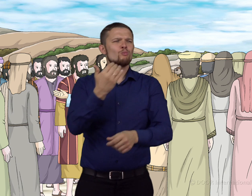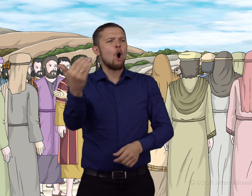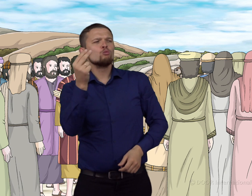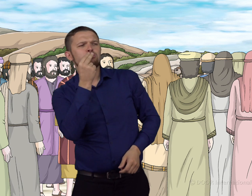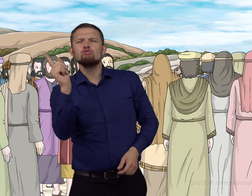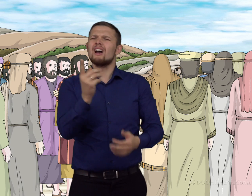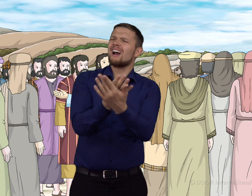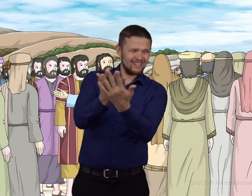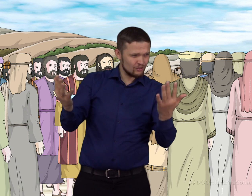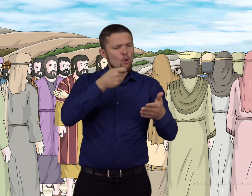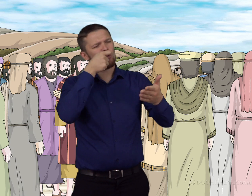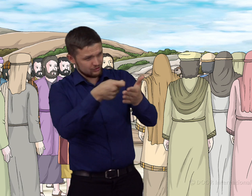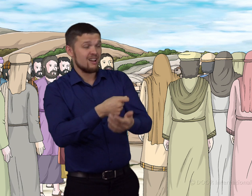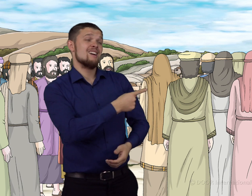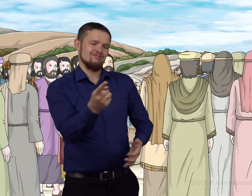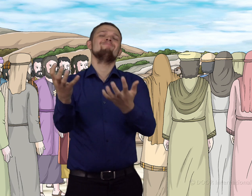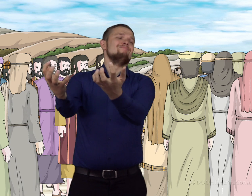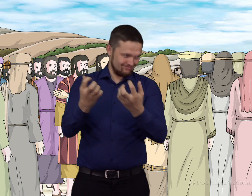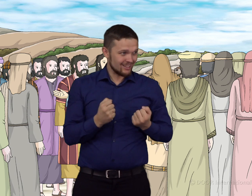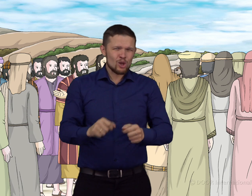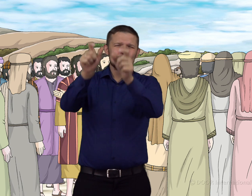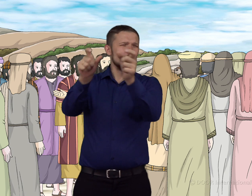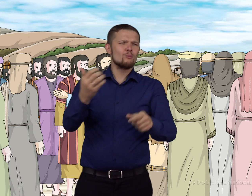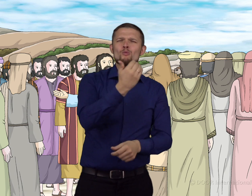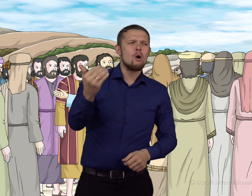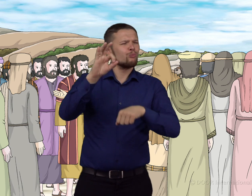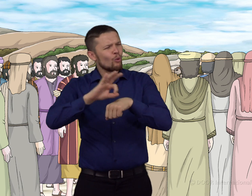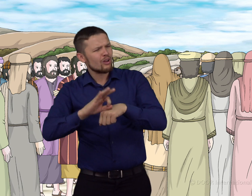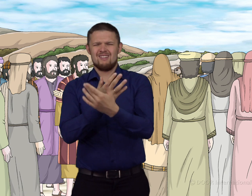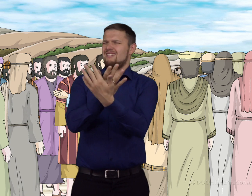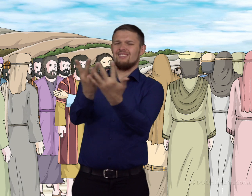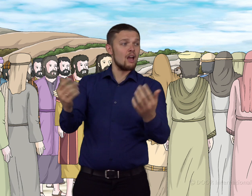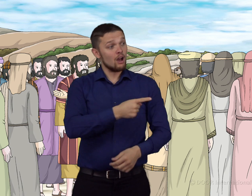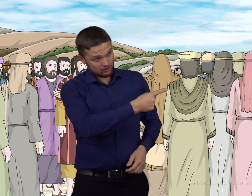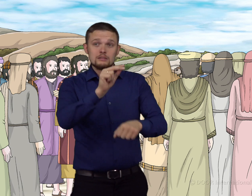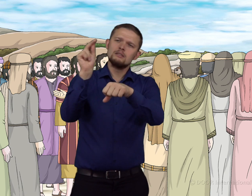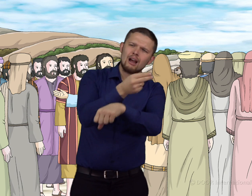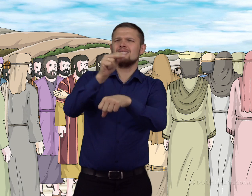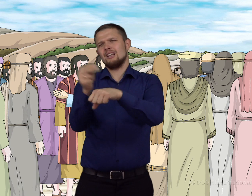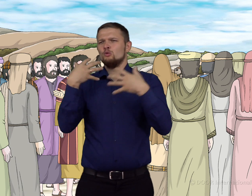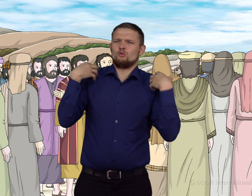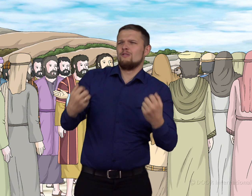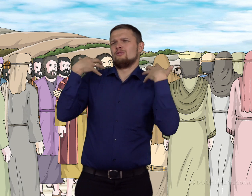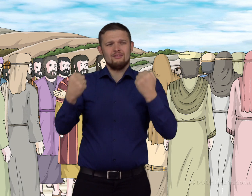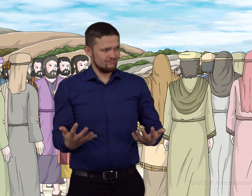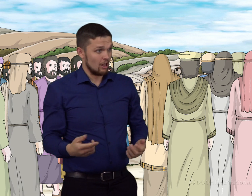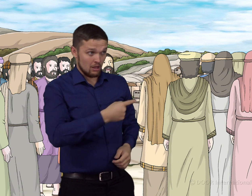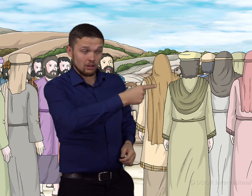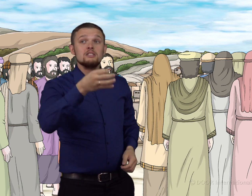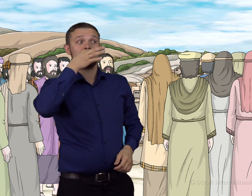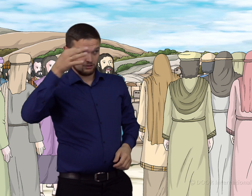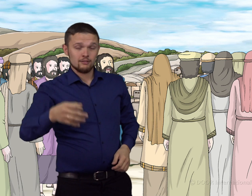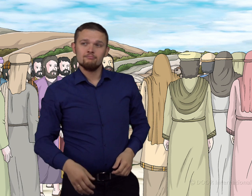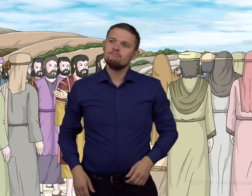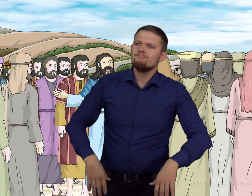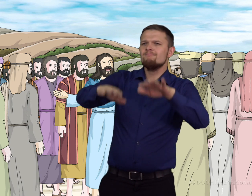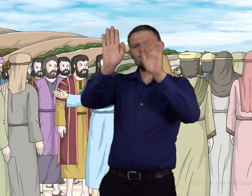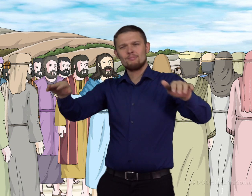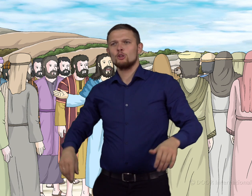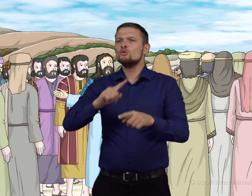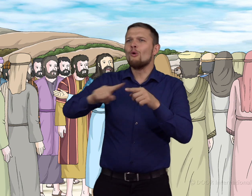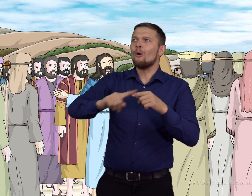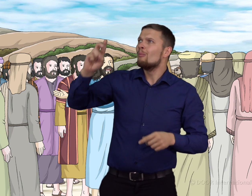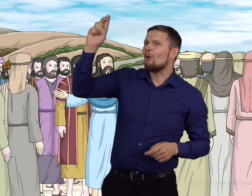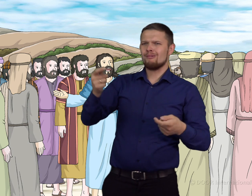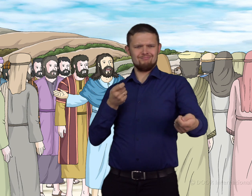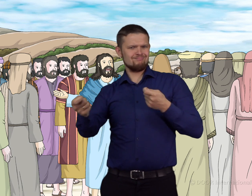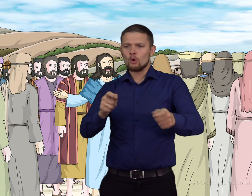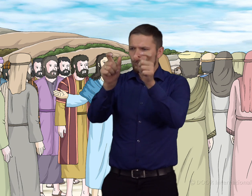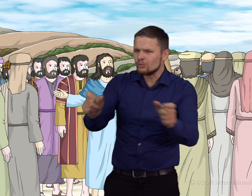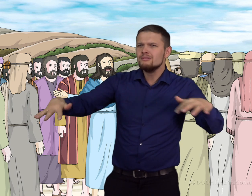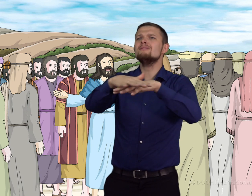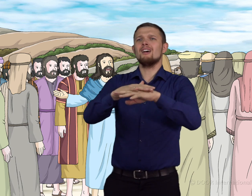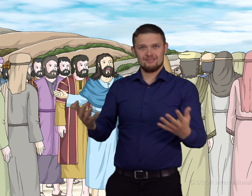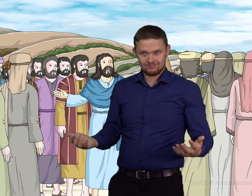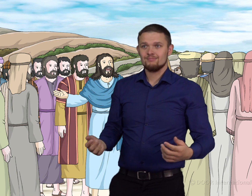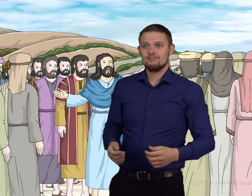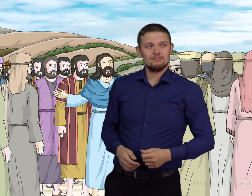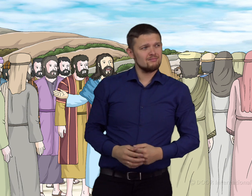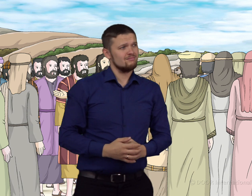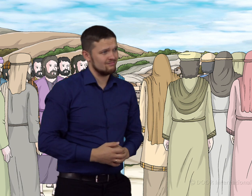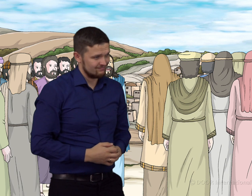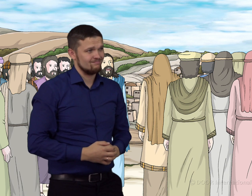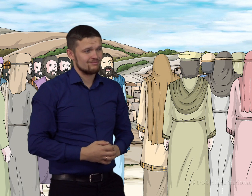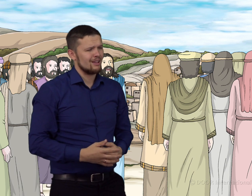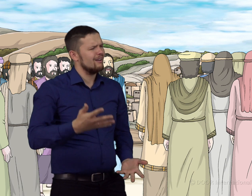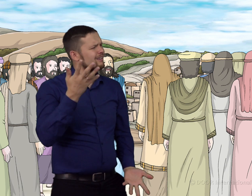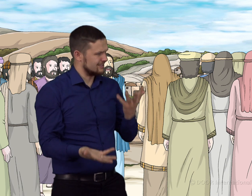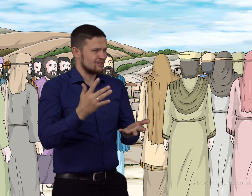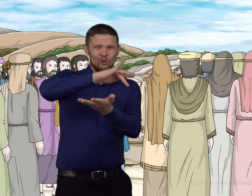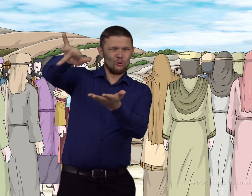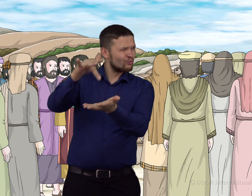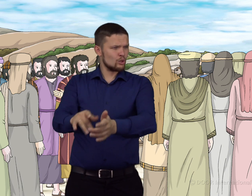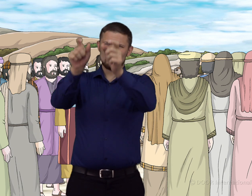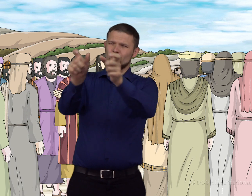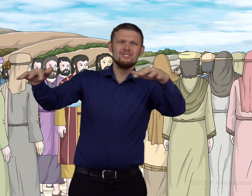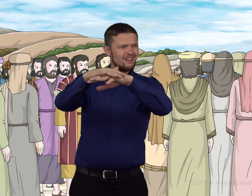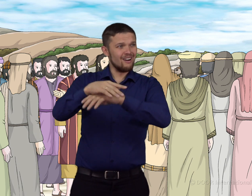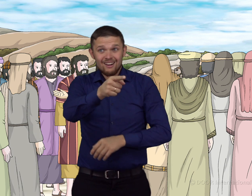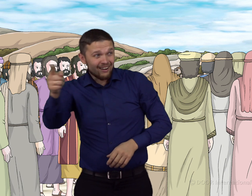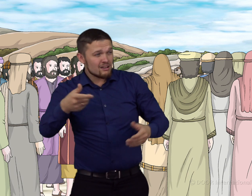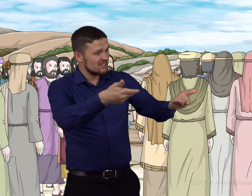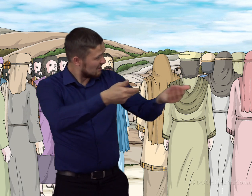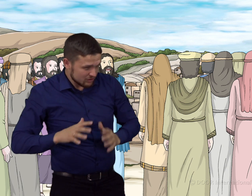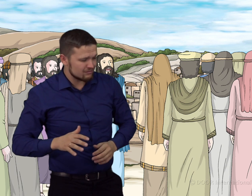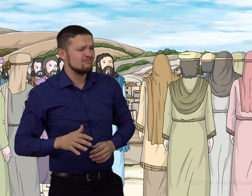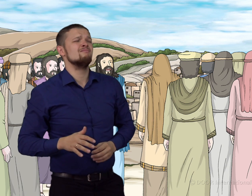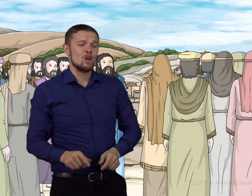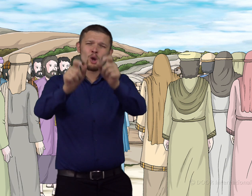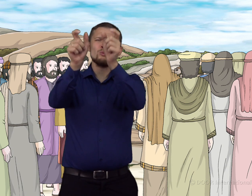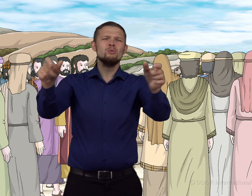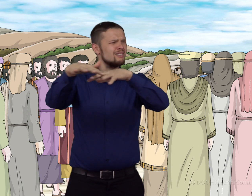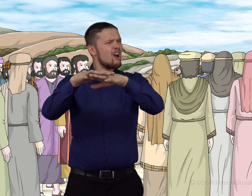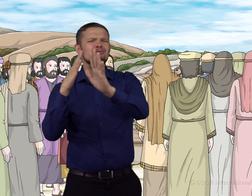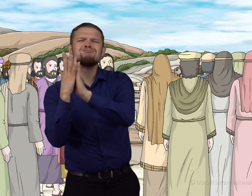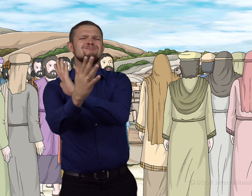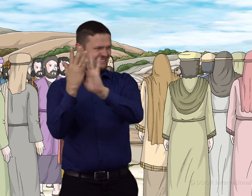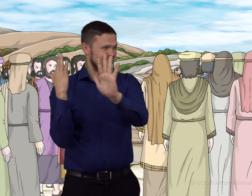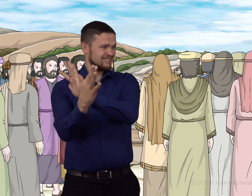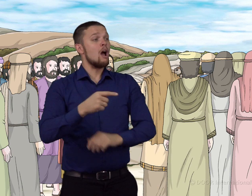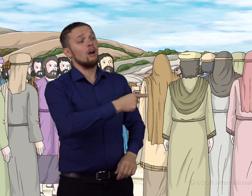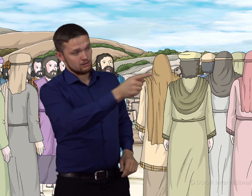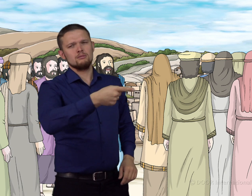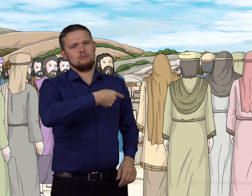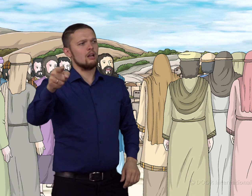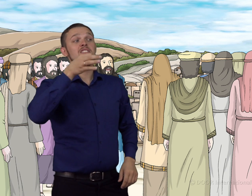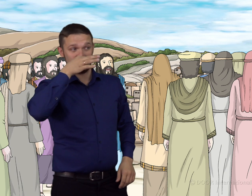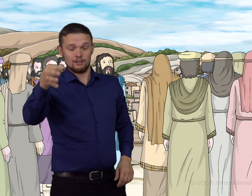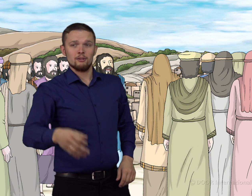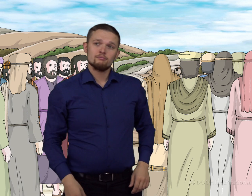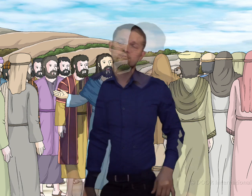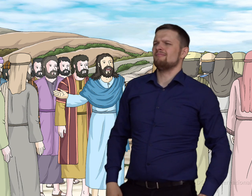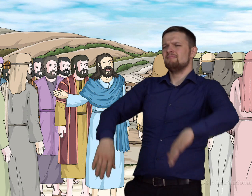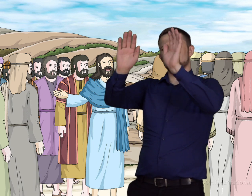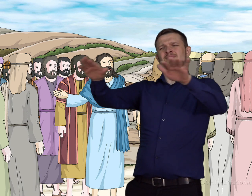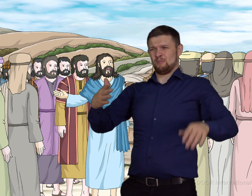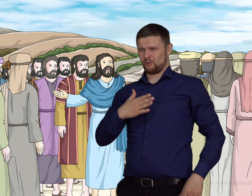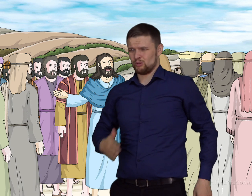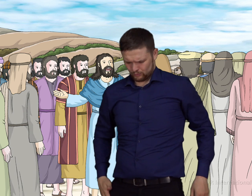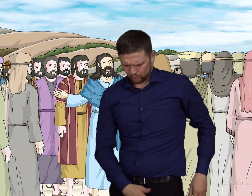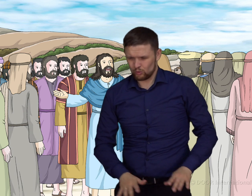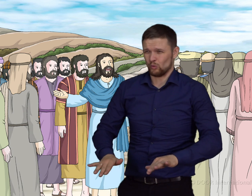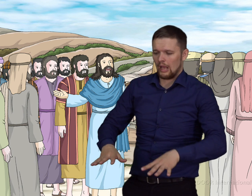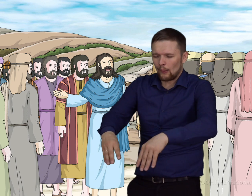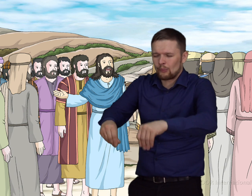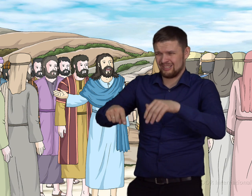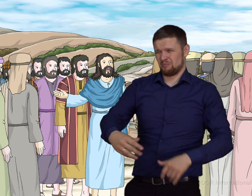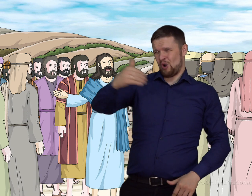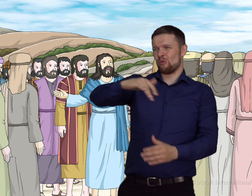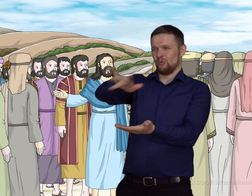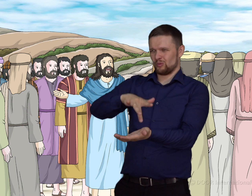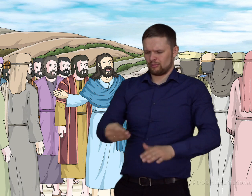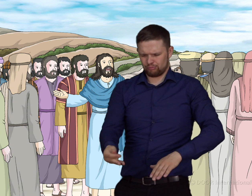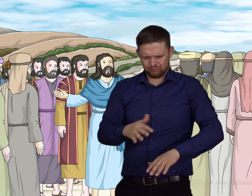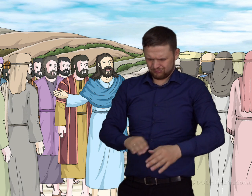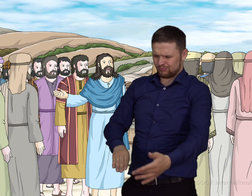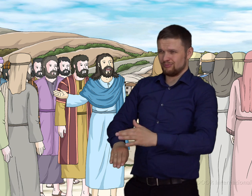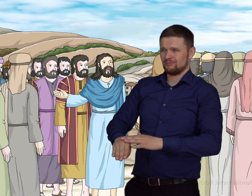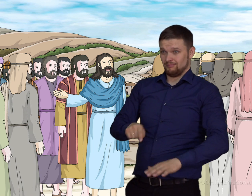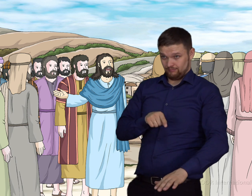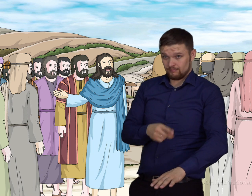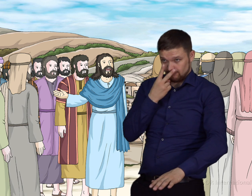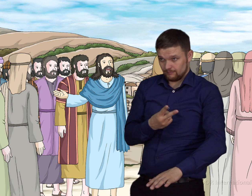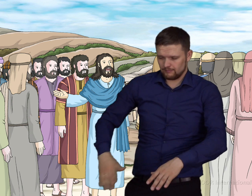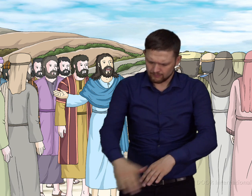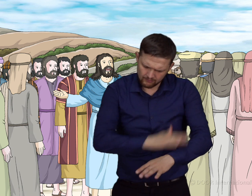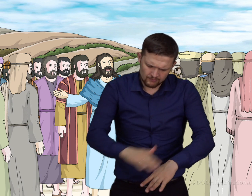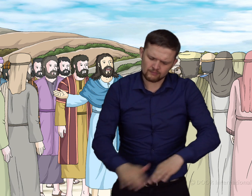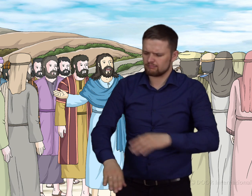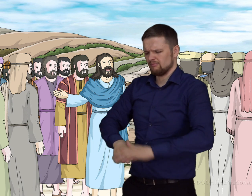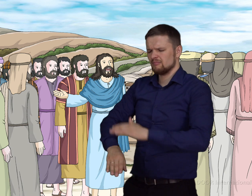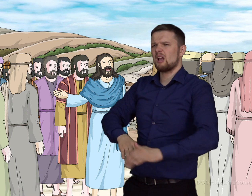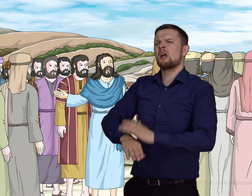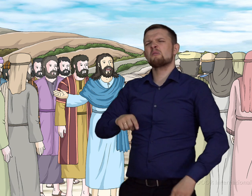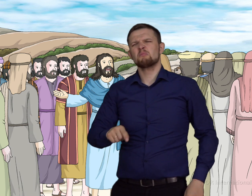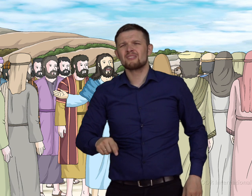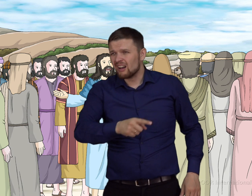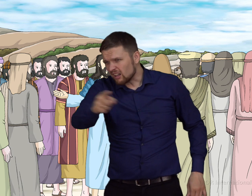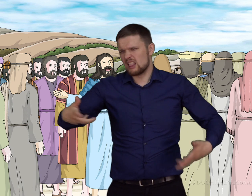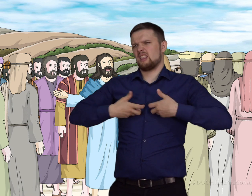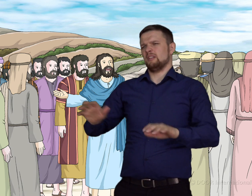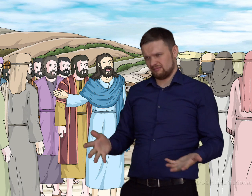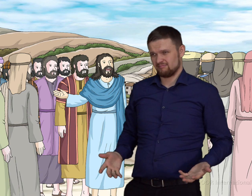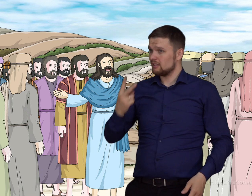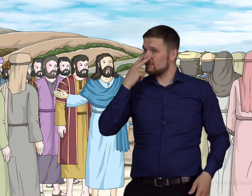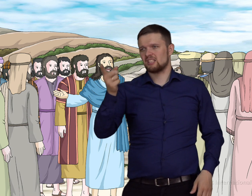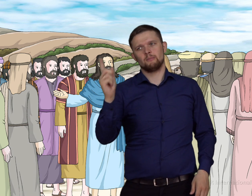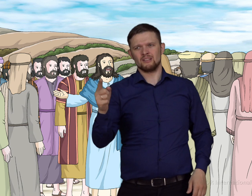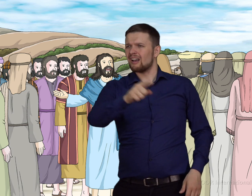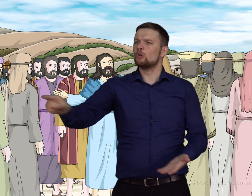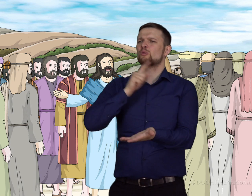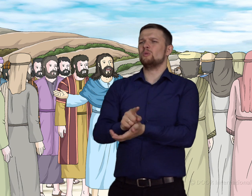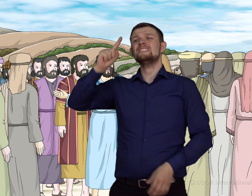But if you enter a town and they do not welcome you, go into the streets and declare, ‘Even the dust of your town that clings to our feet, we wipe off as a testimony against you.